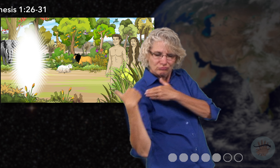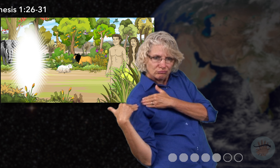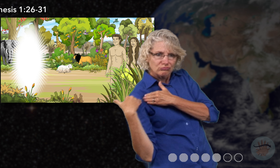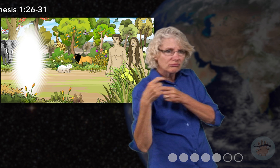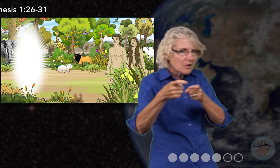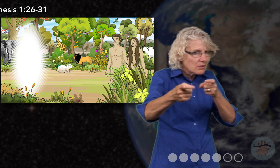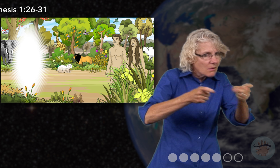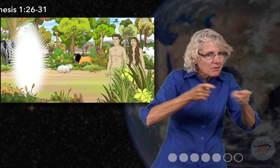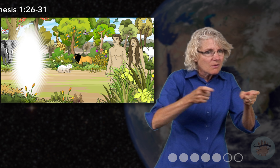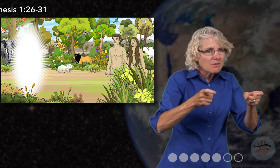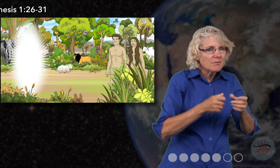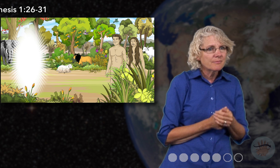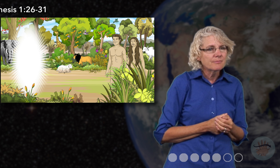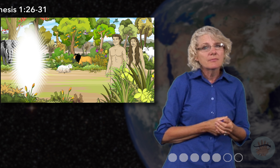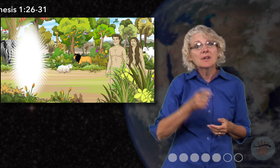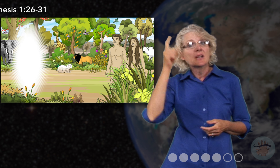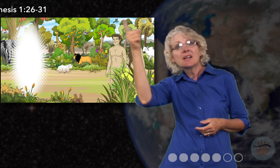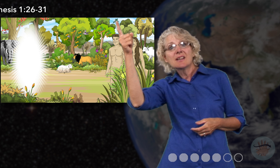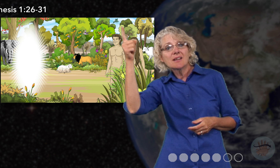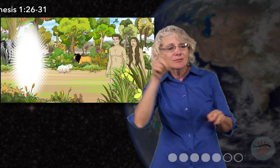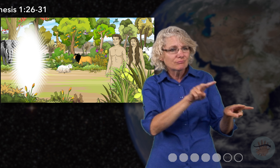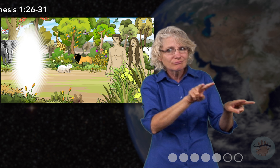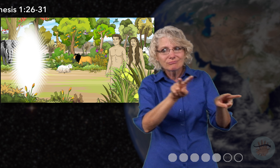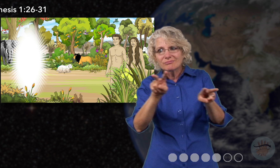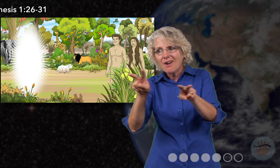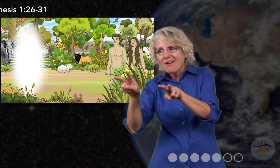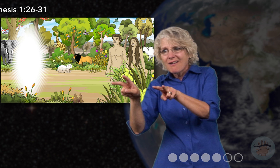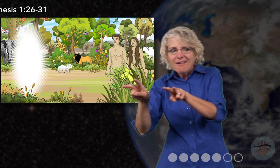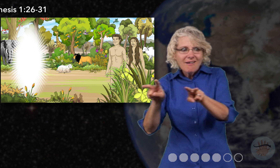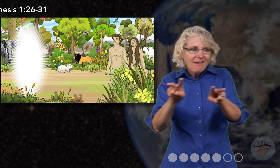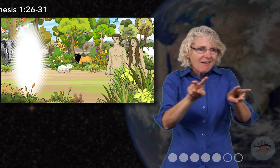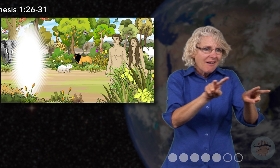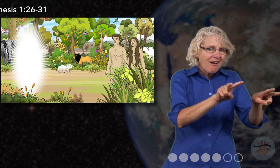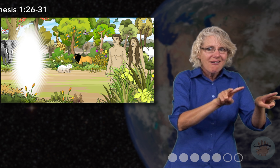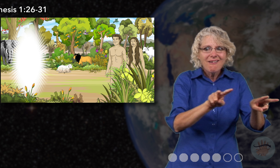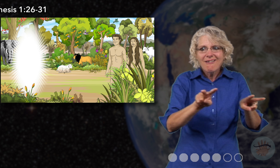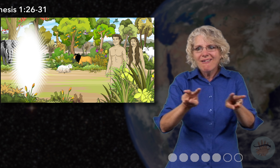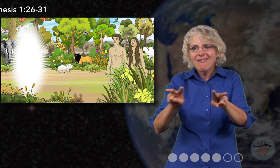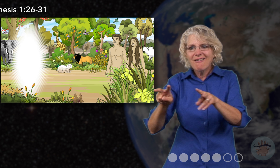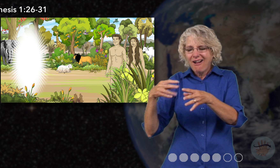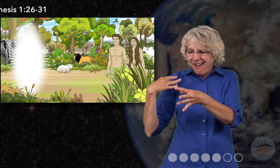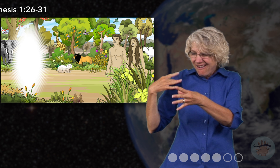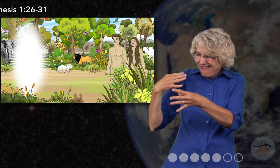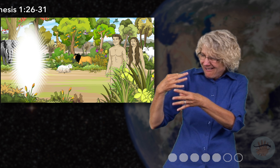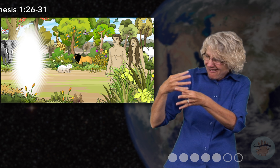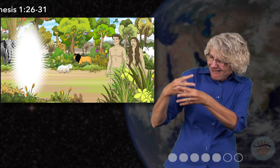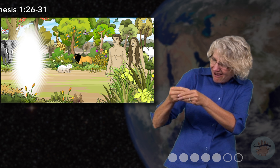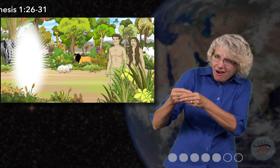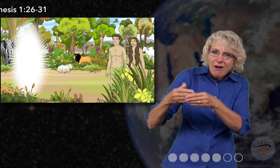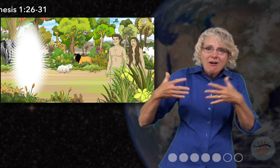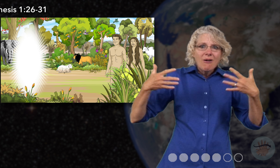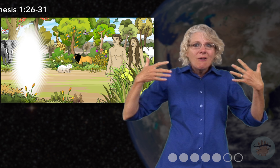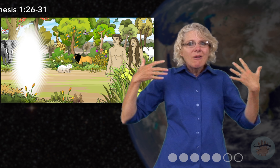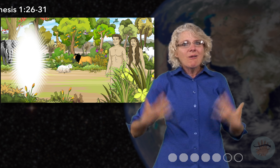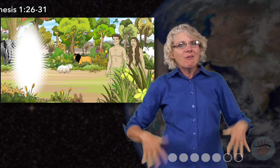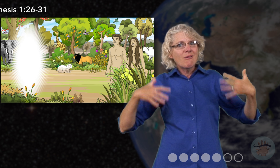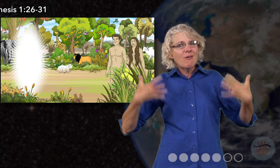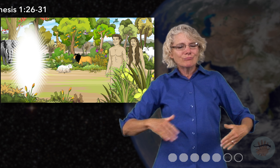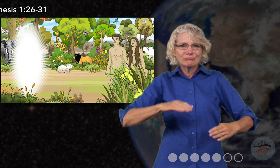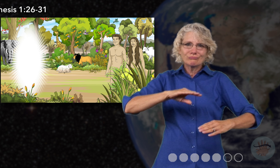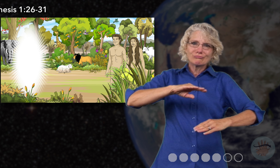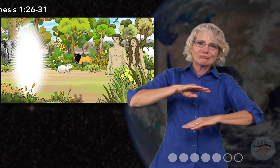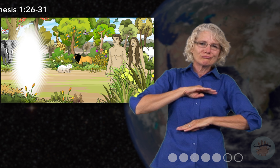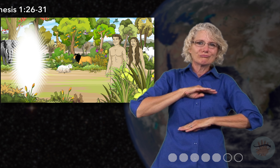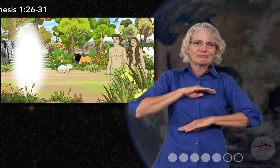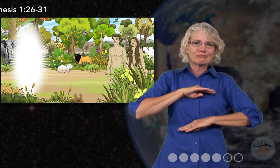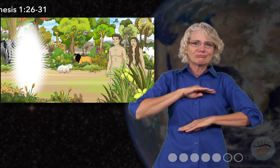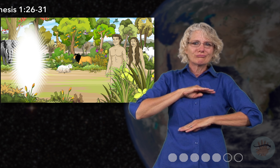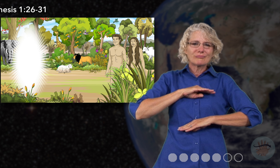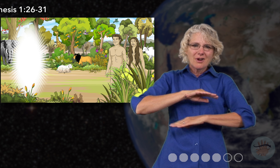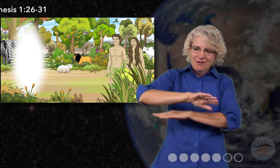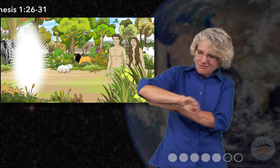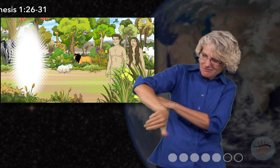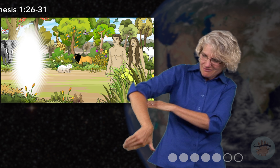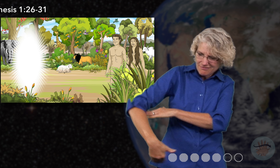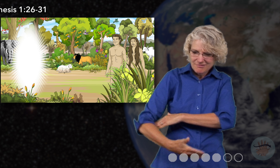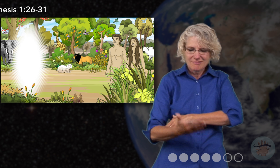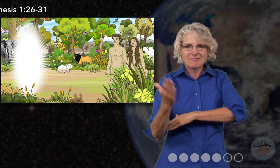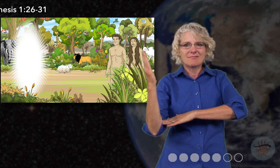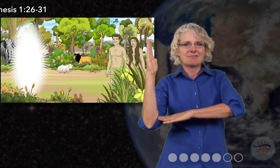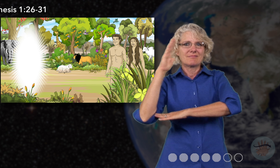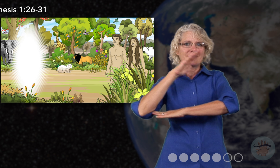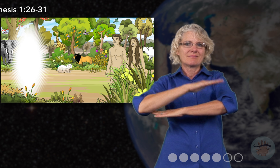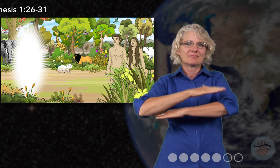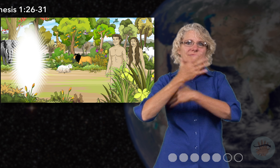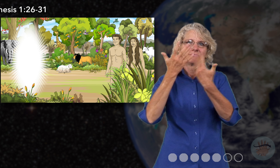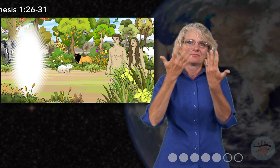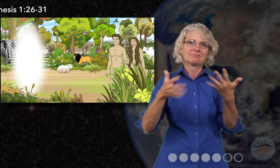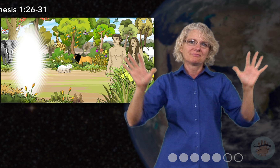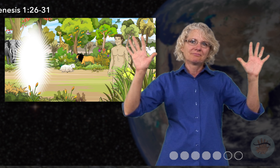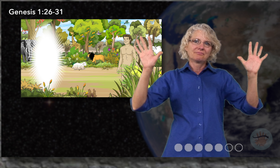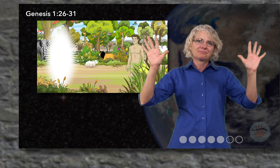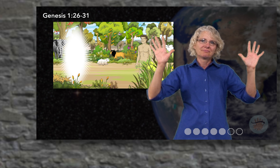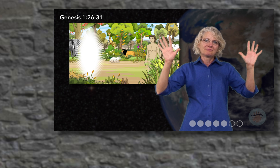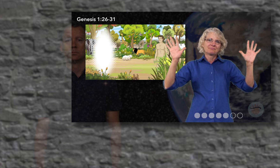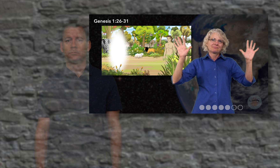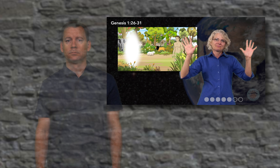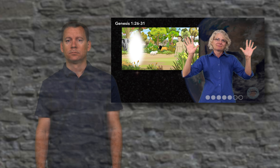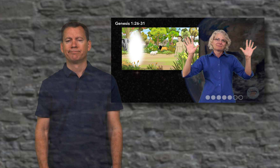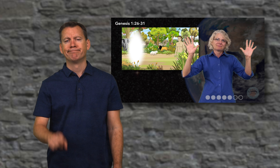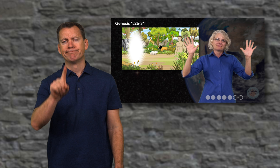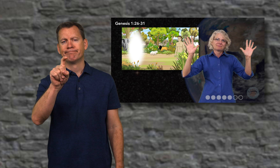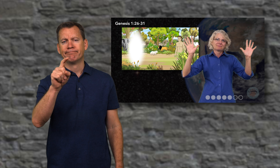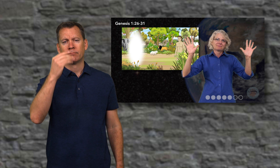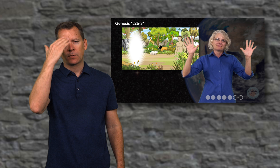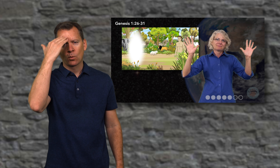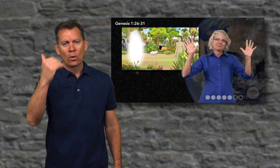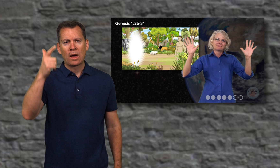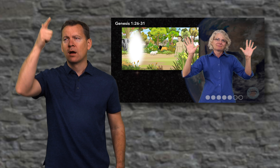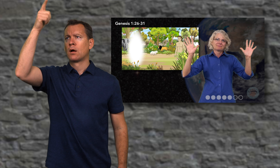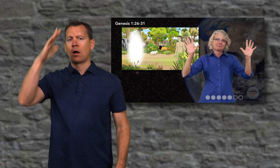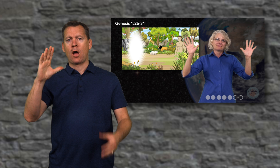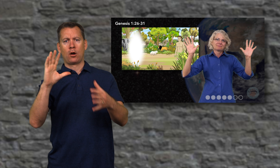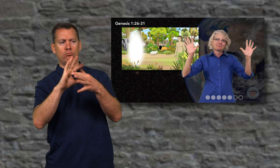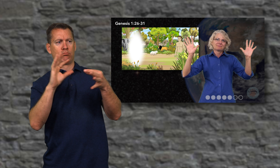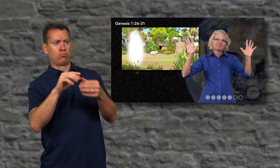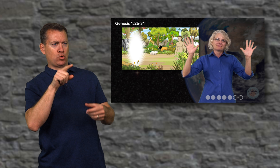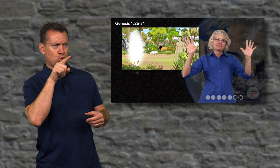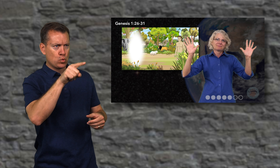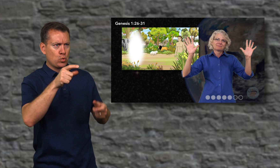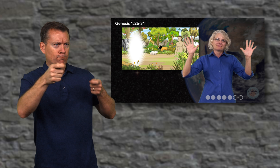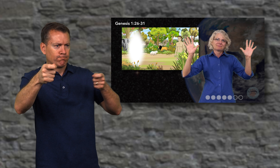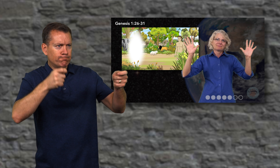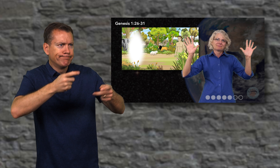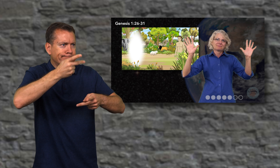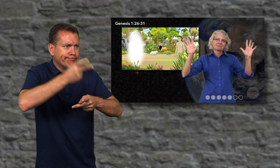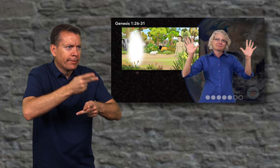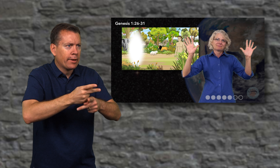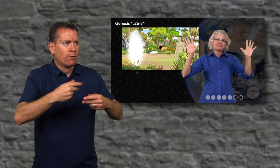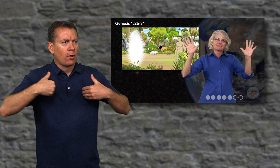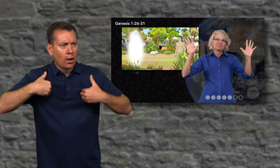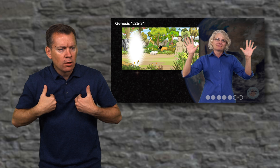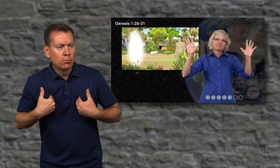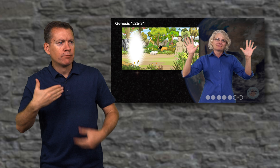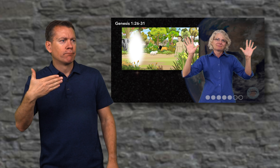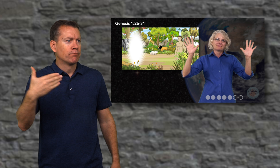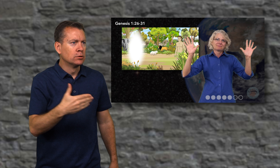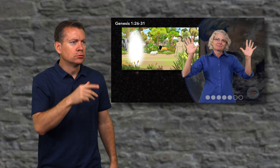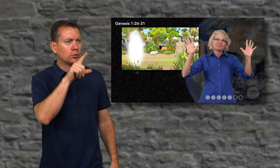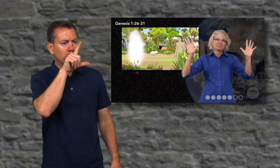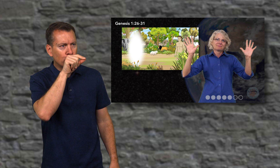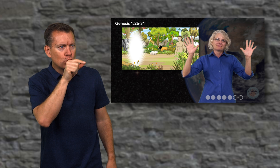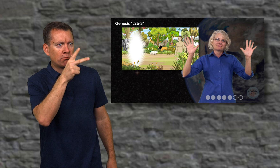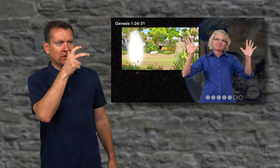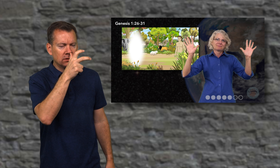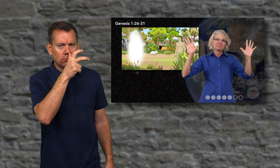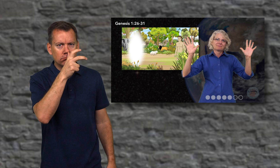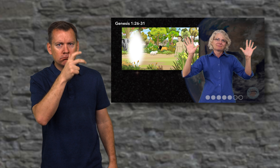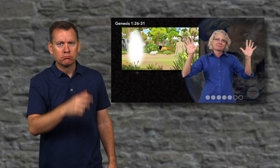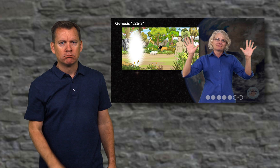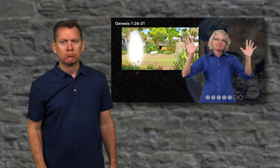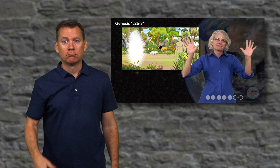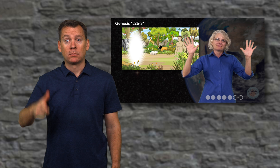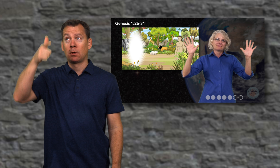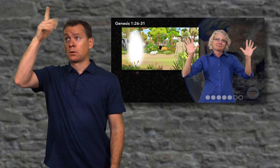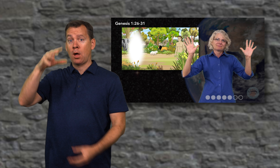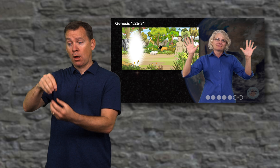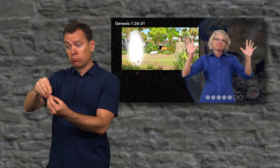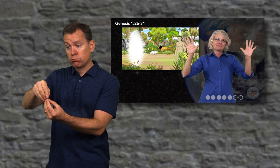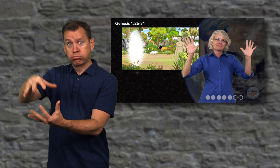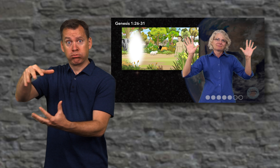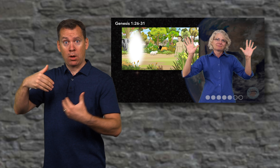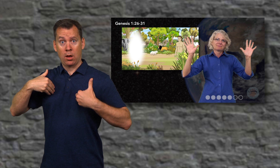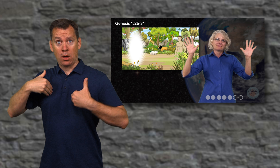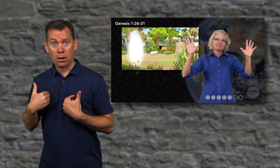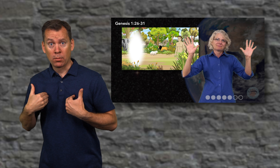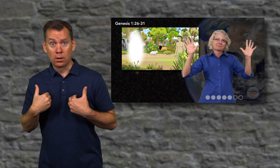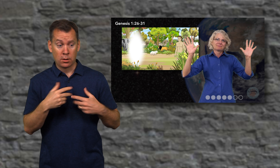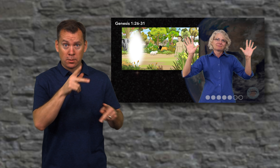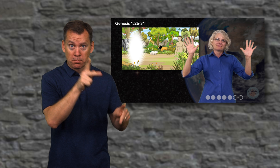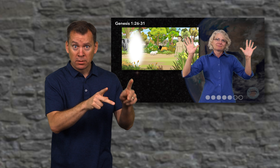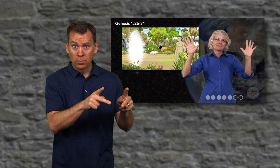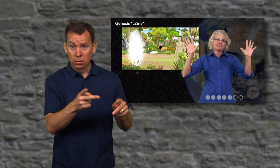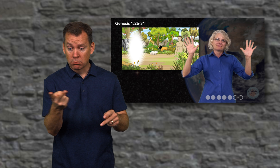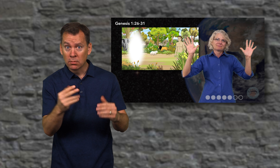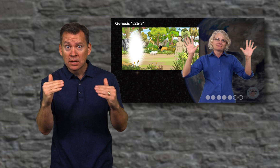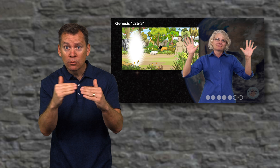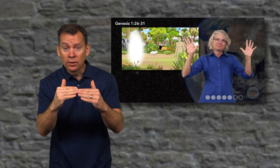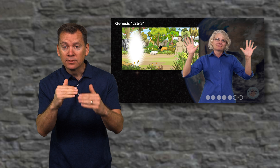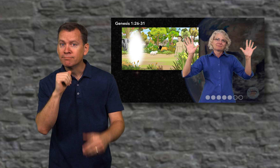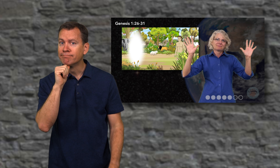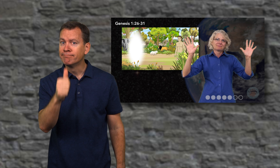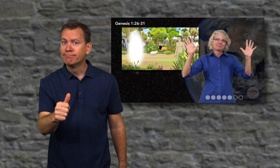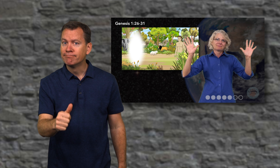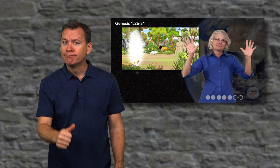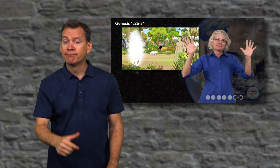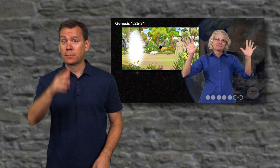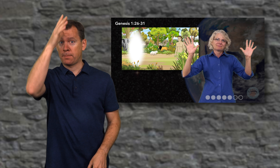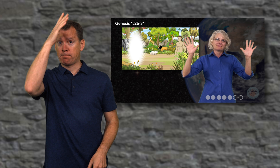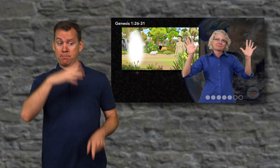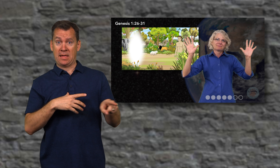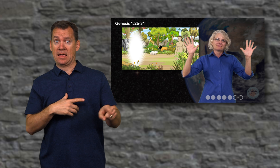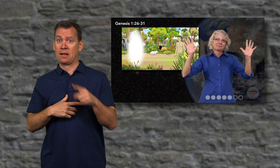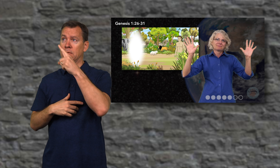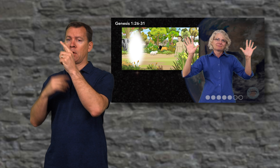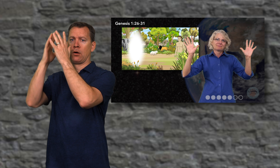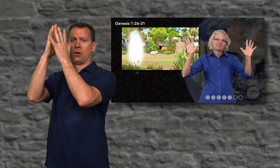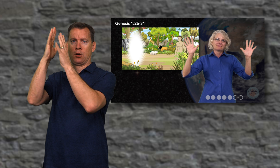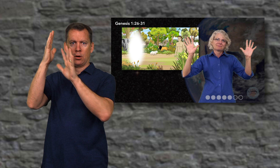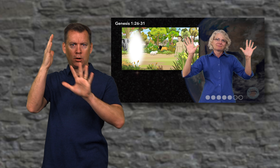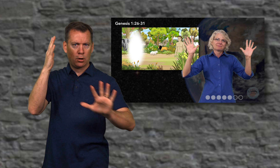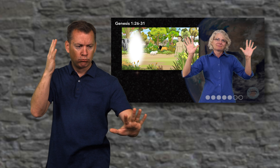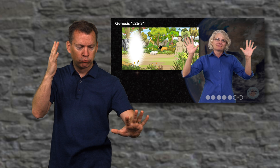And to every beast of the earth and every bird of the air and every creature that crawls upon the earth—everything that has the breath of life in it—I have given every green plant for food.”